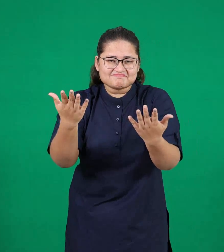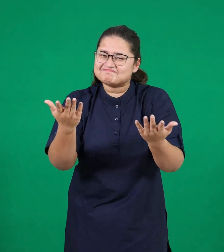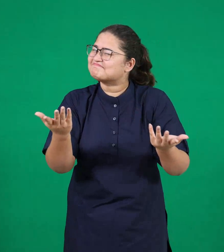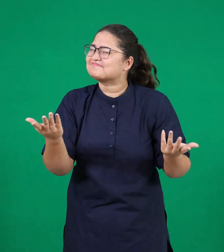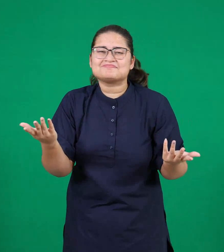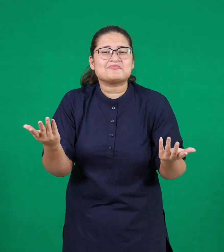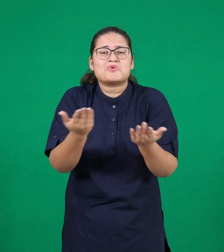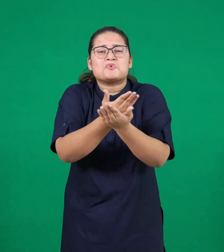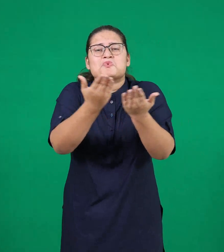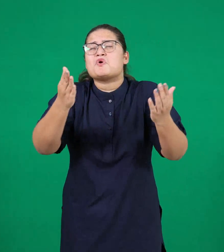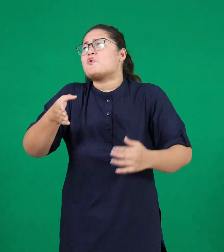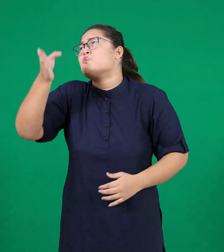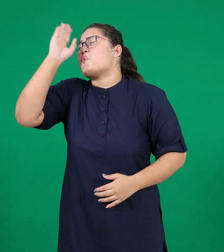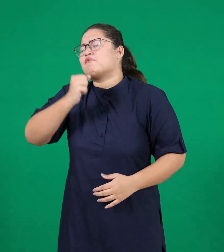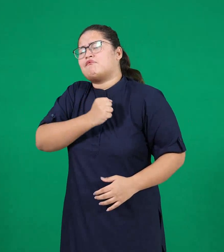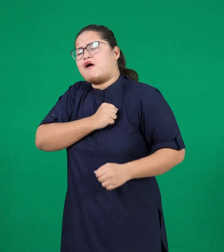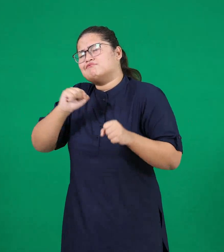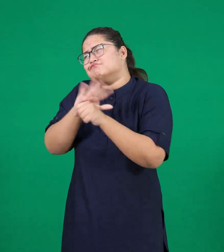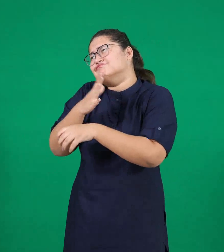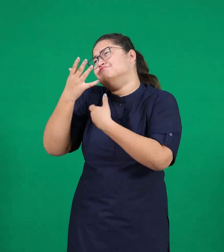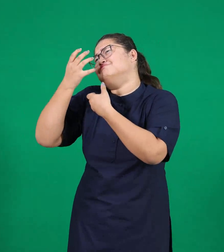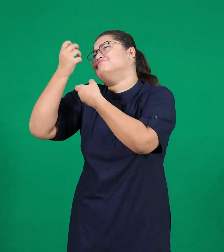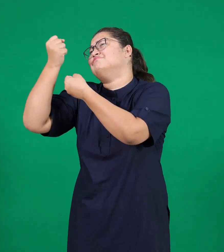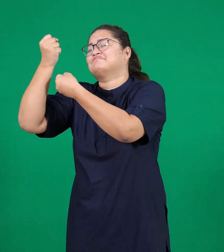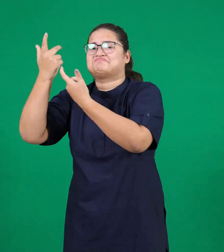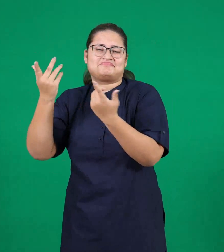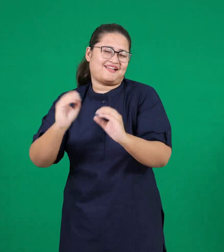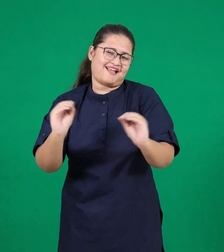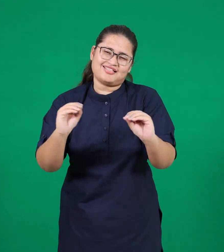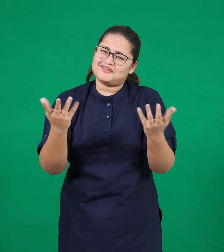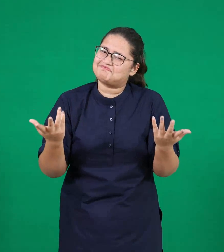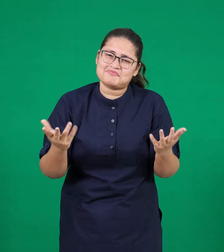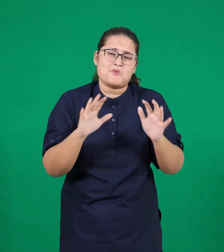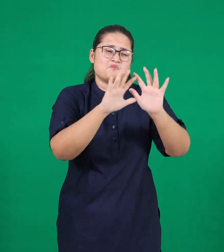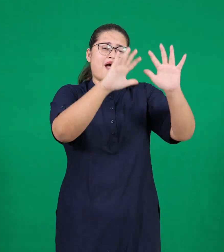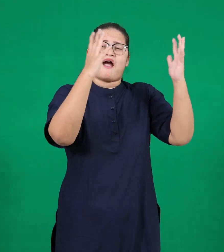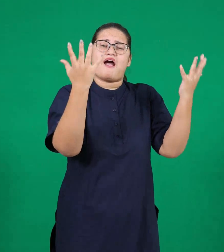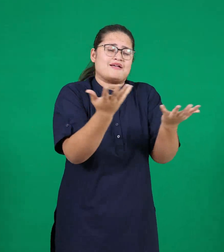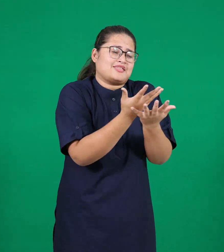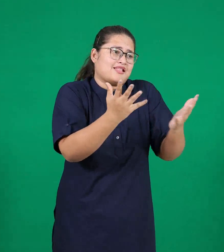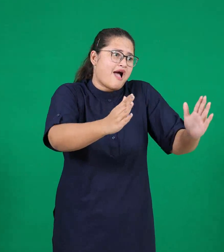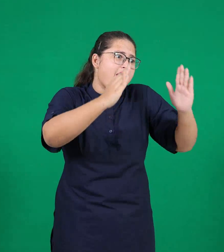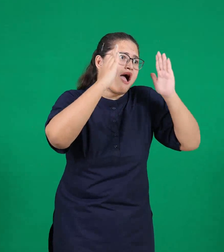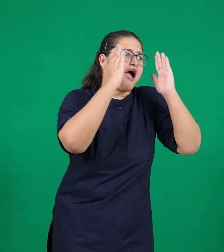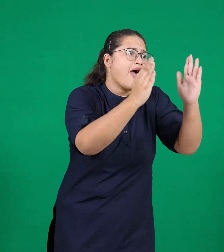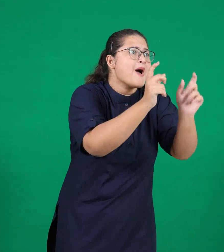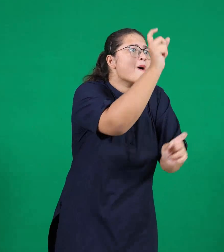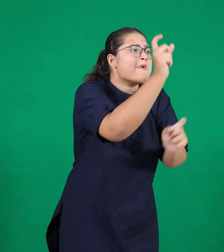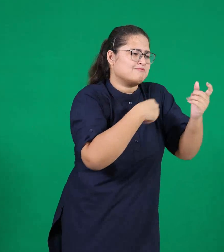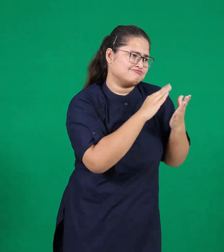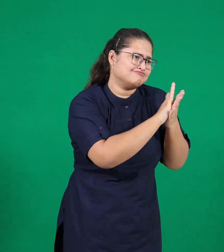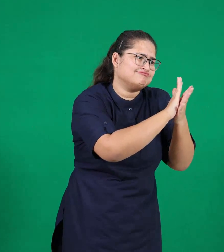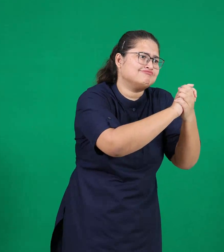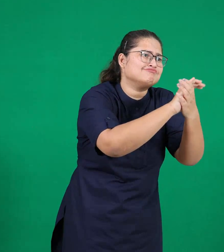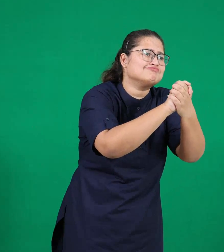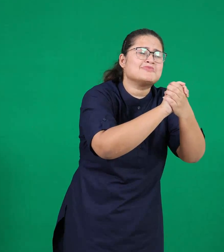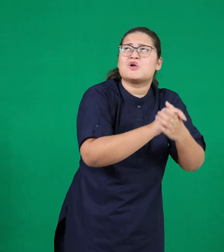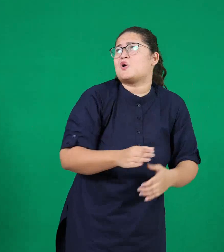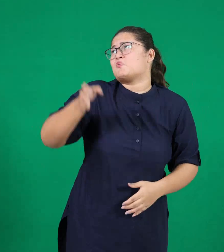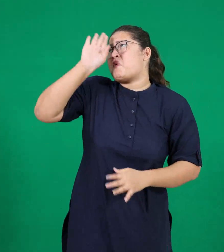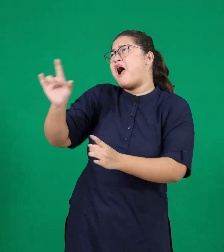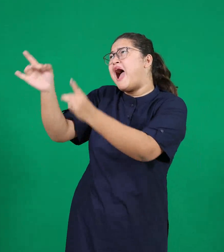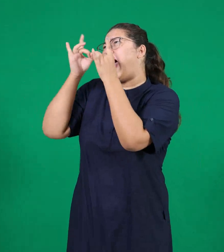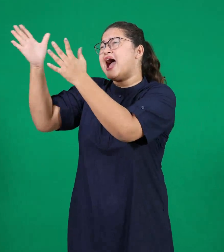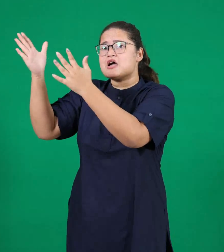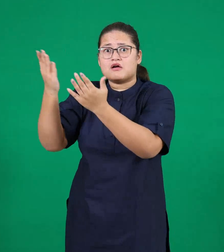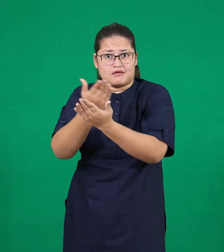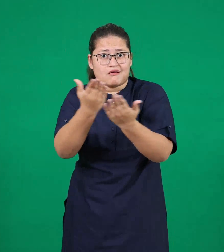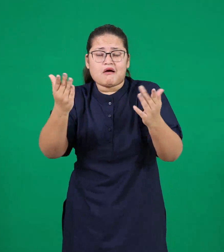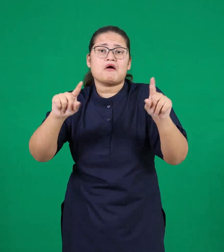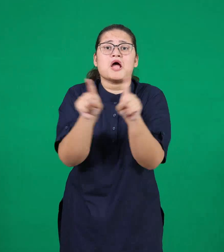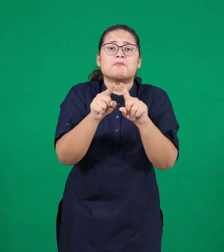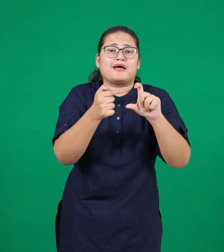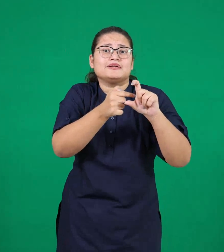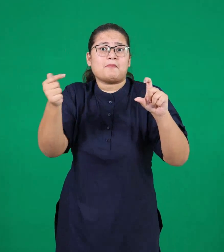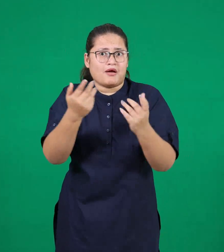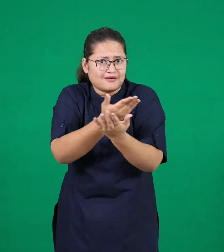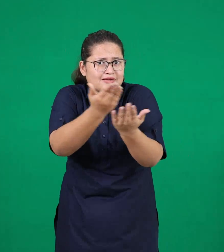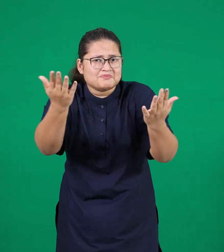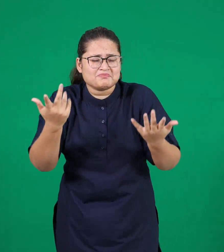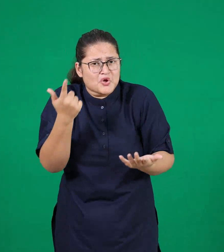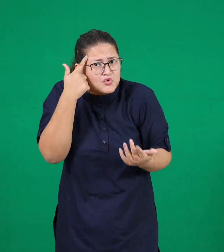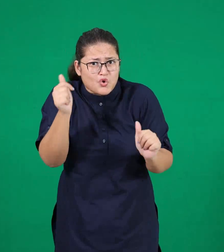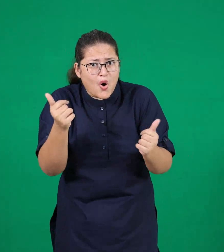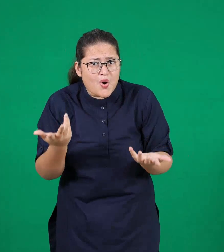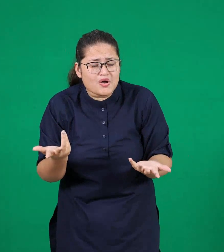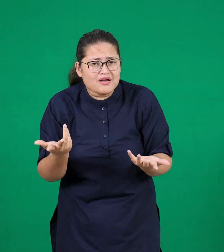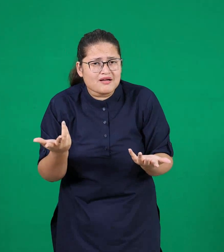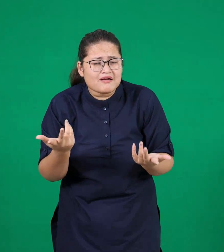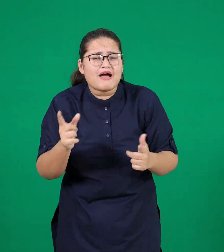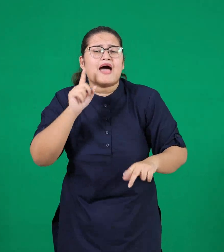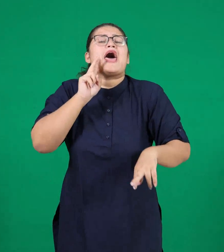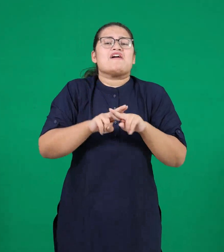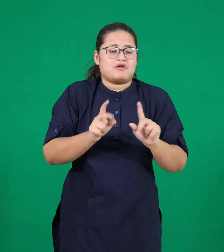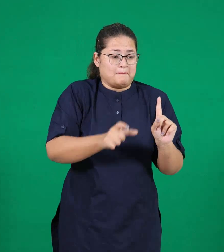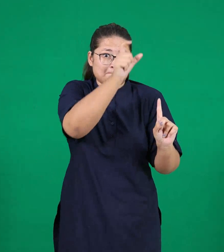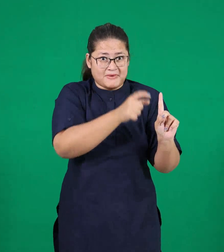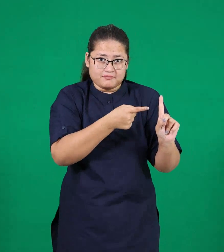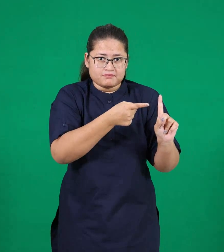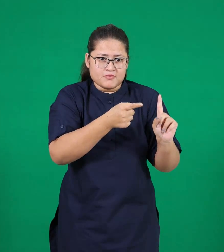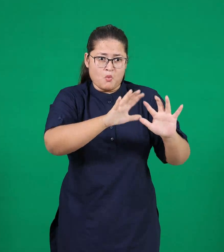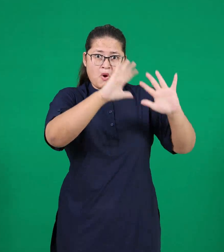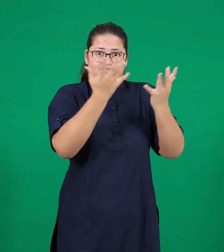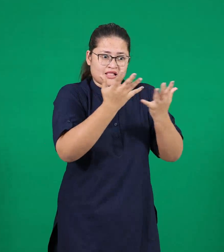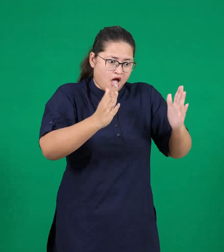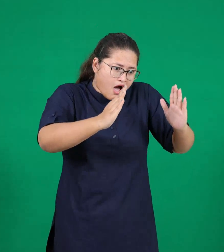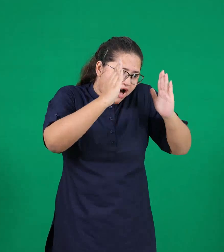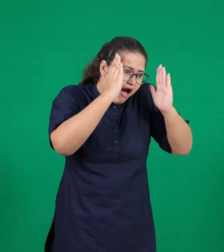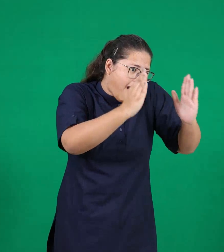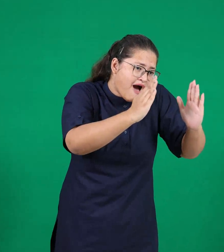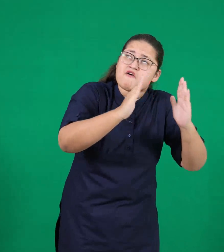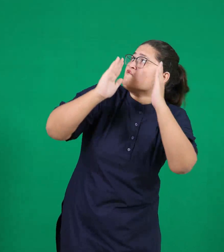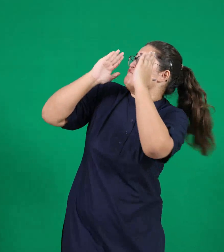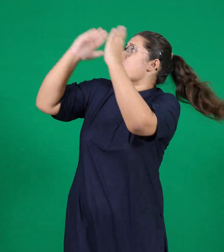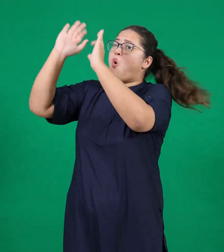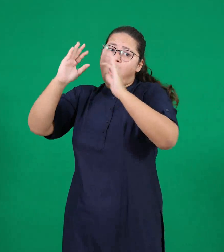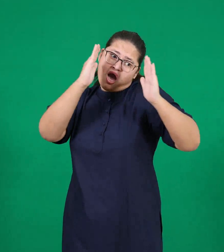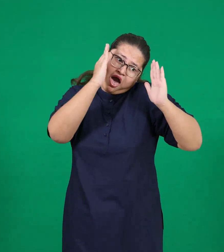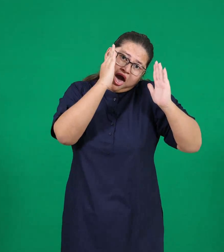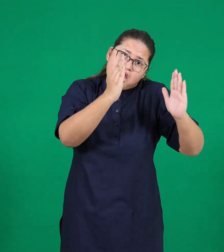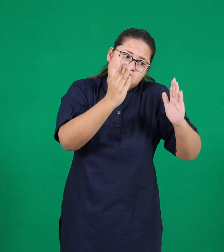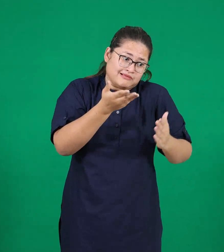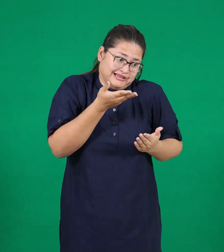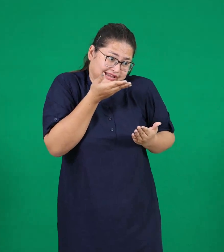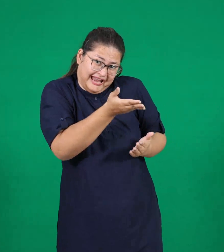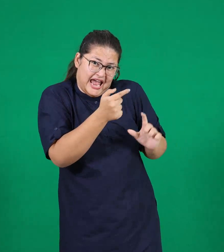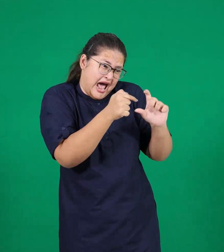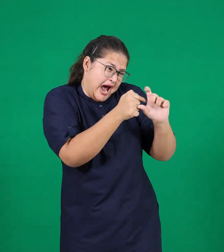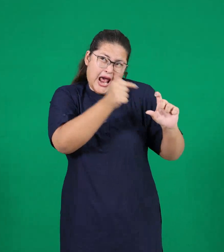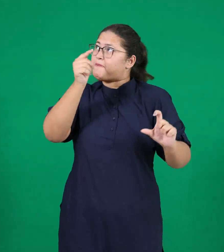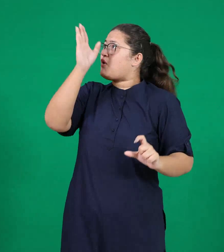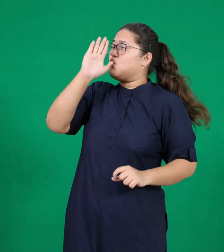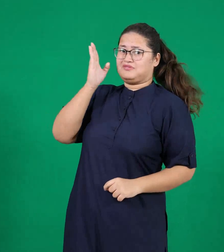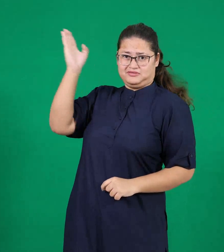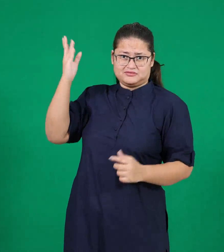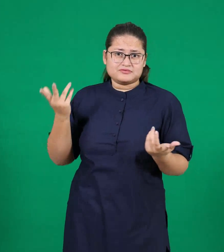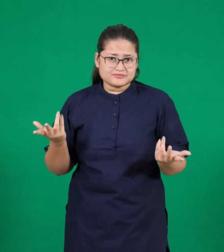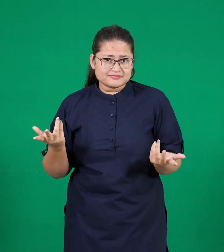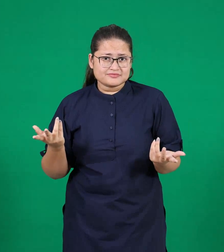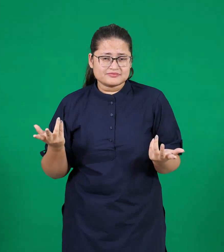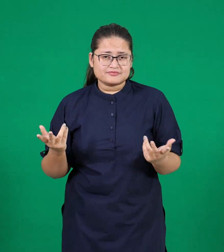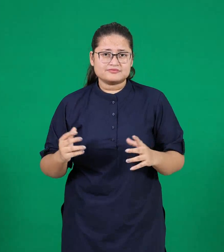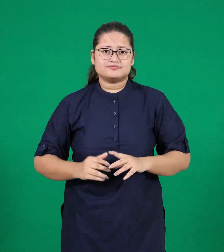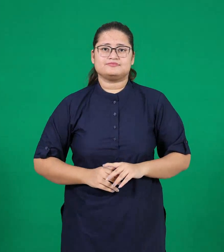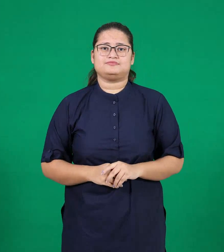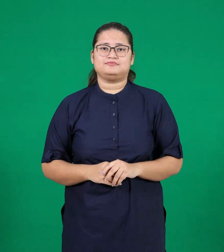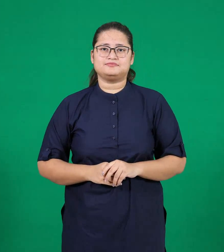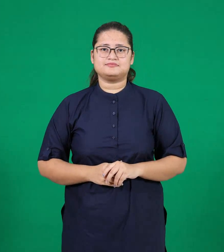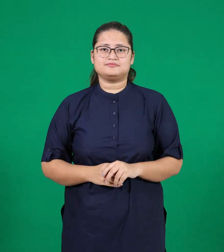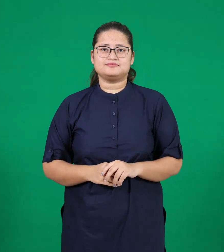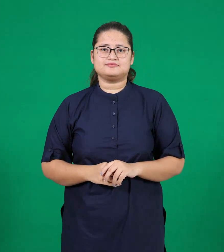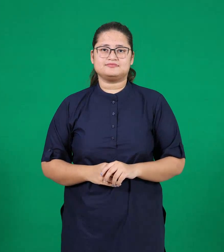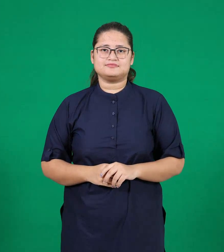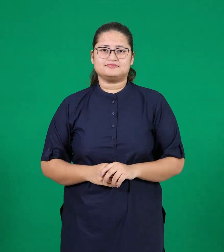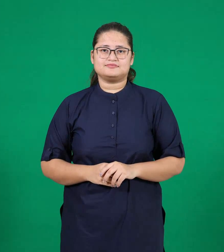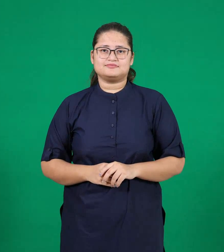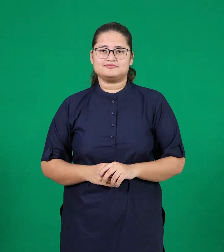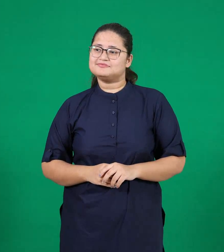Do you not know that friendship with the world is hostility toward God? Therefore, whoever chooses to be a friend of the world renders himself an enemy of God.